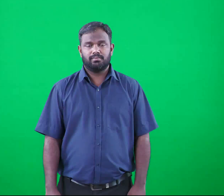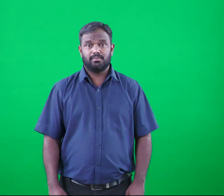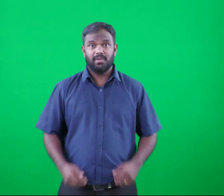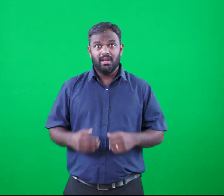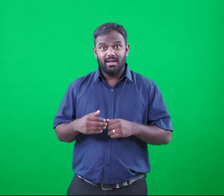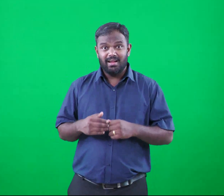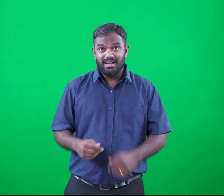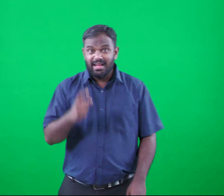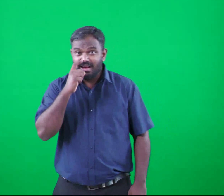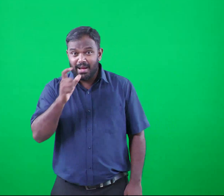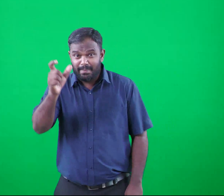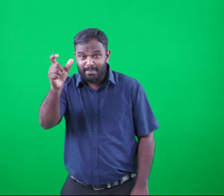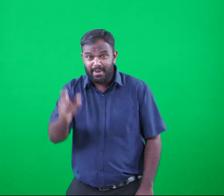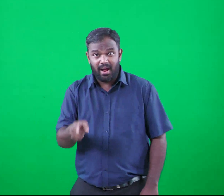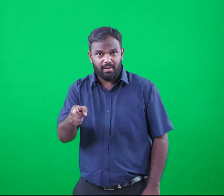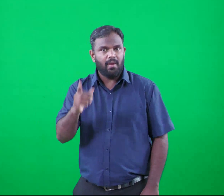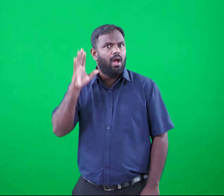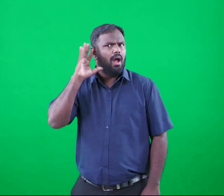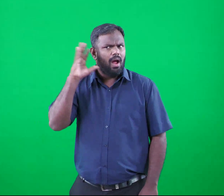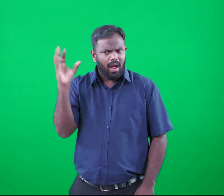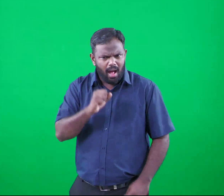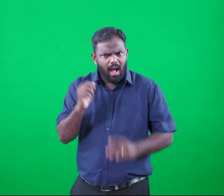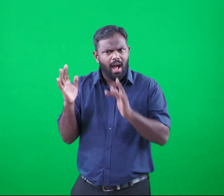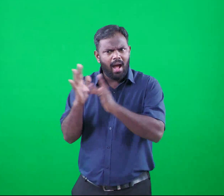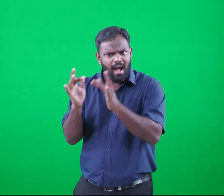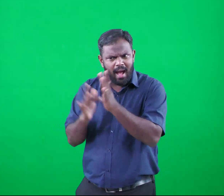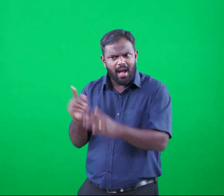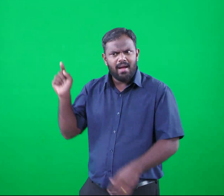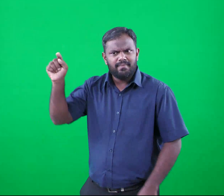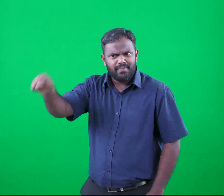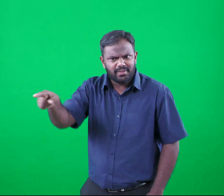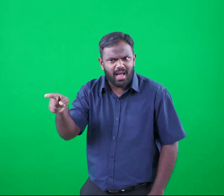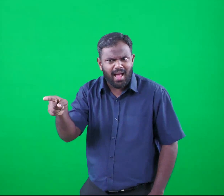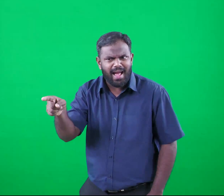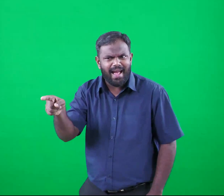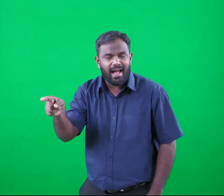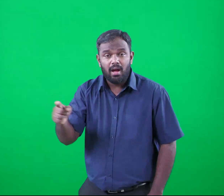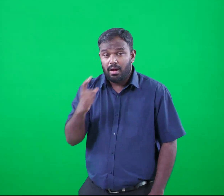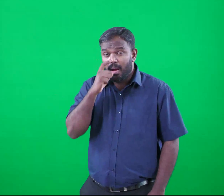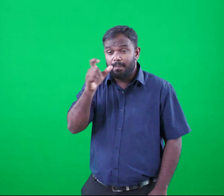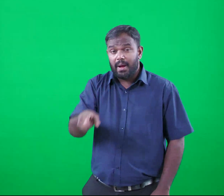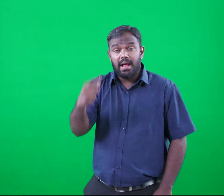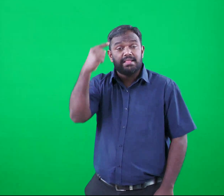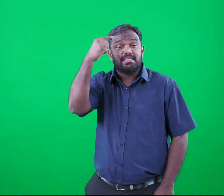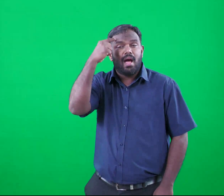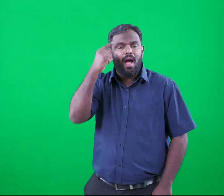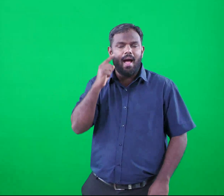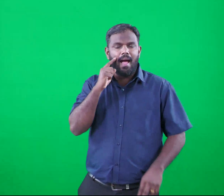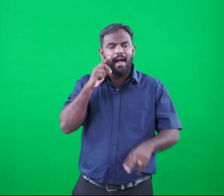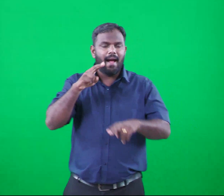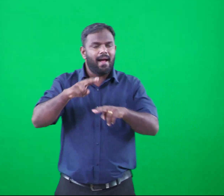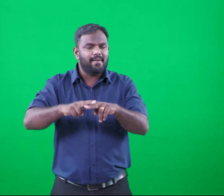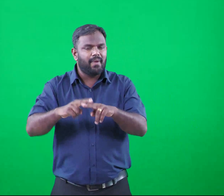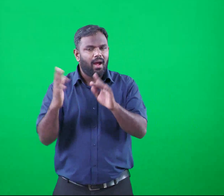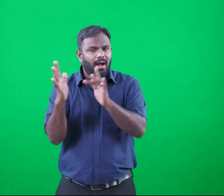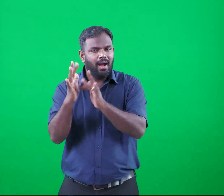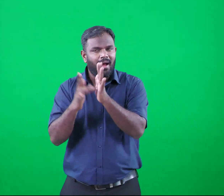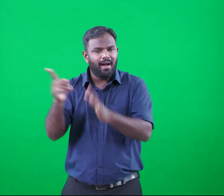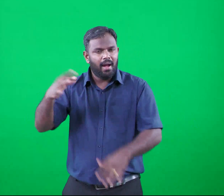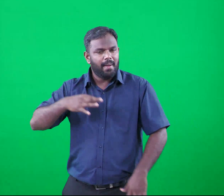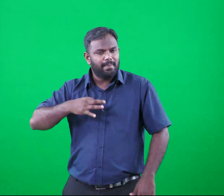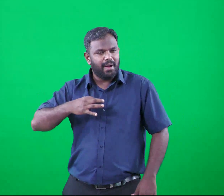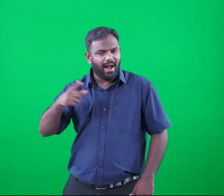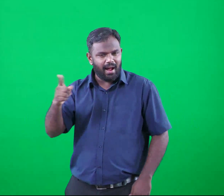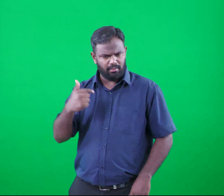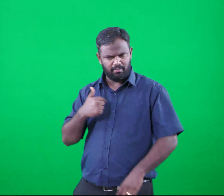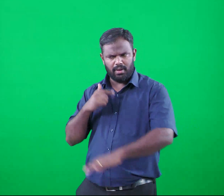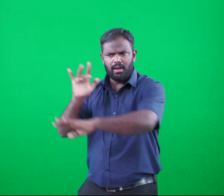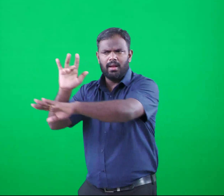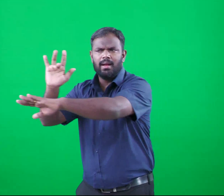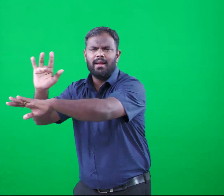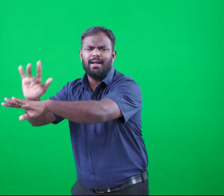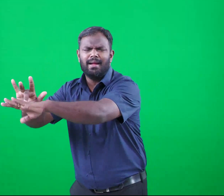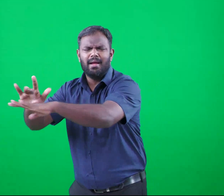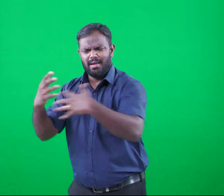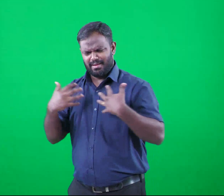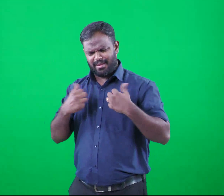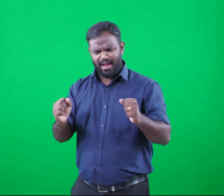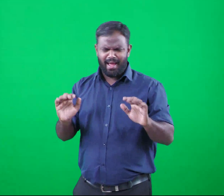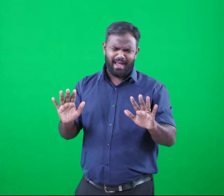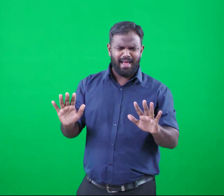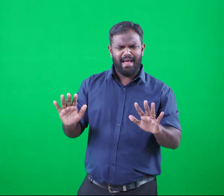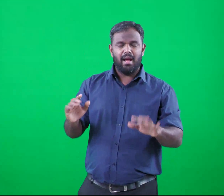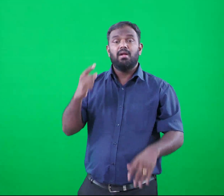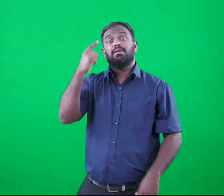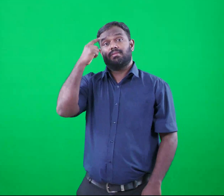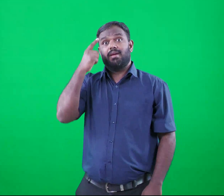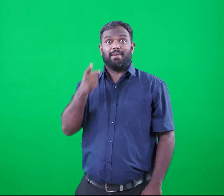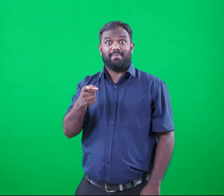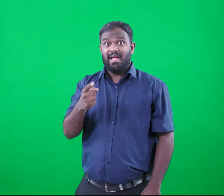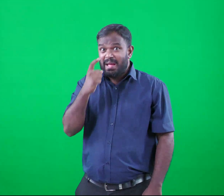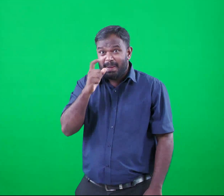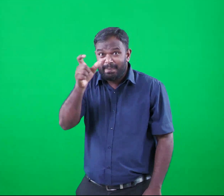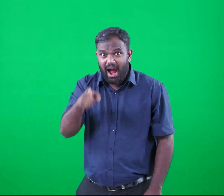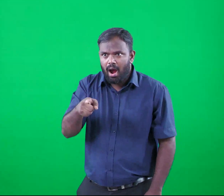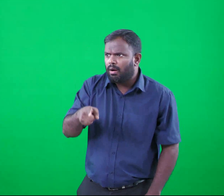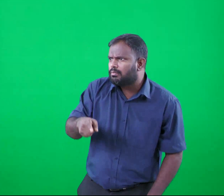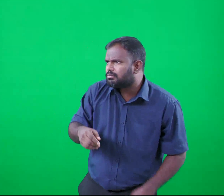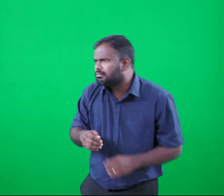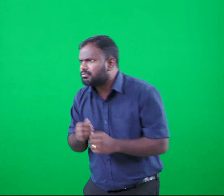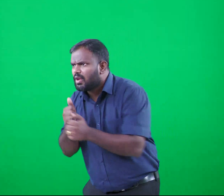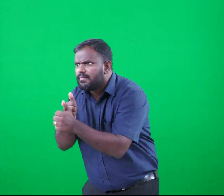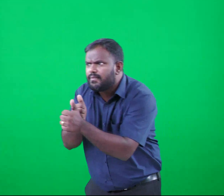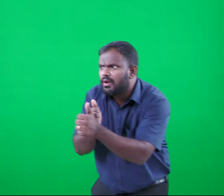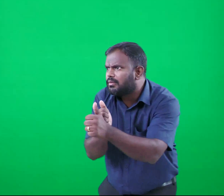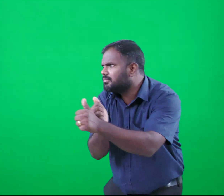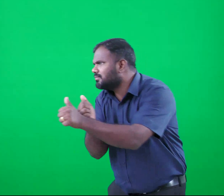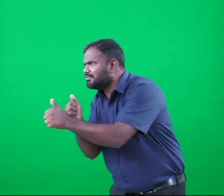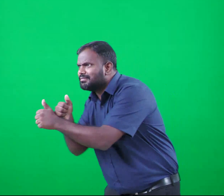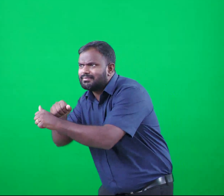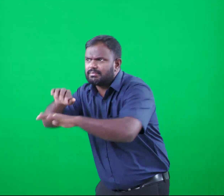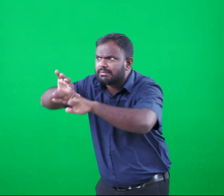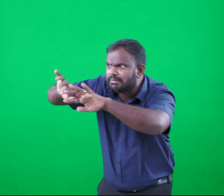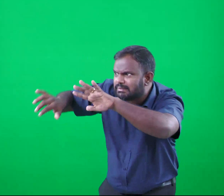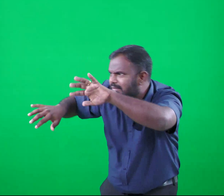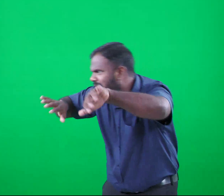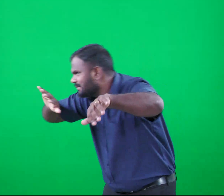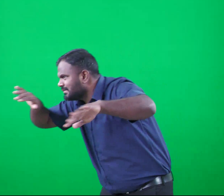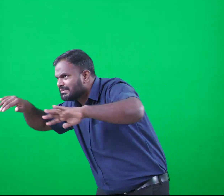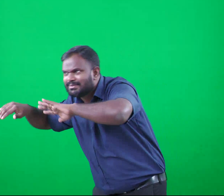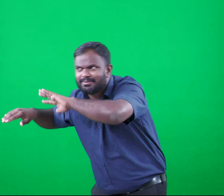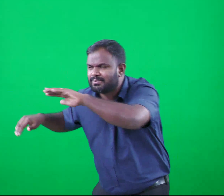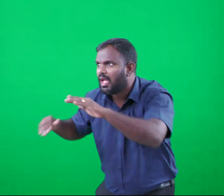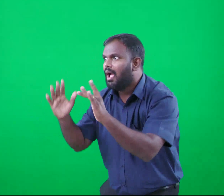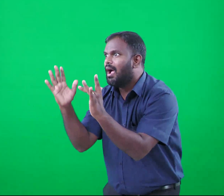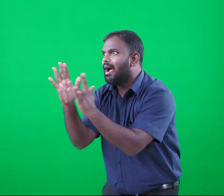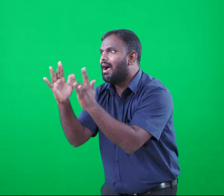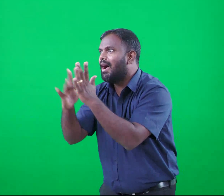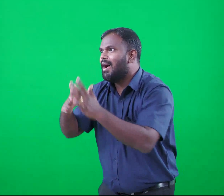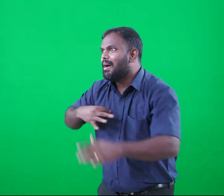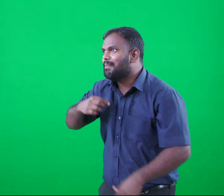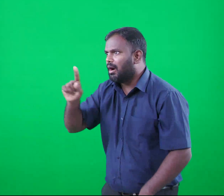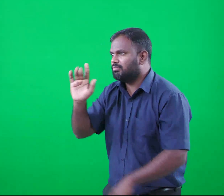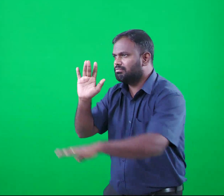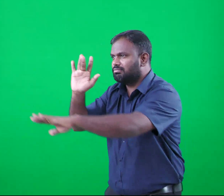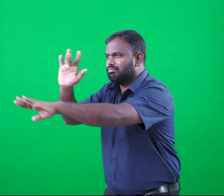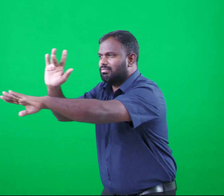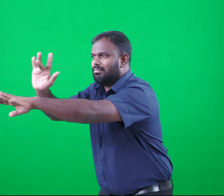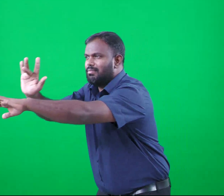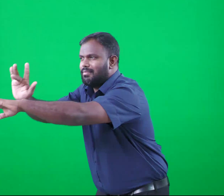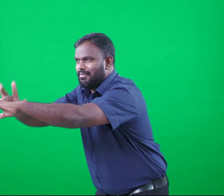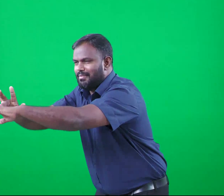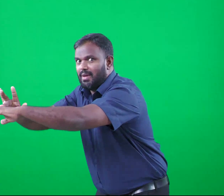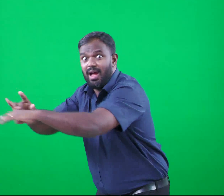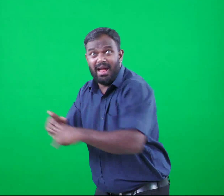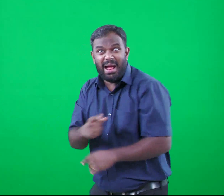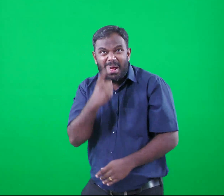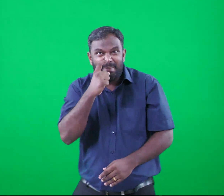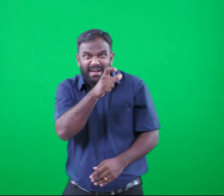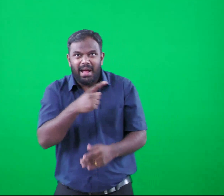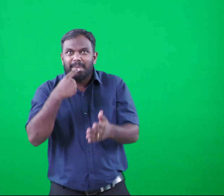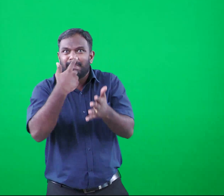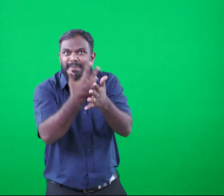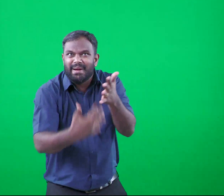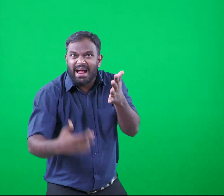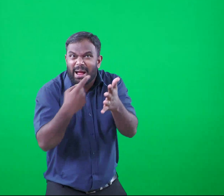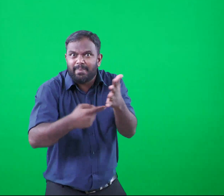When the woman heard about Jesus, she came up through the crowd behind Him and touched His cloak. For she kept saying, "If only I touch His garments, I will be healed."